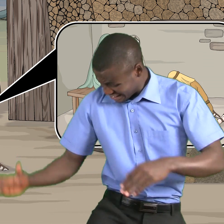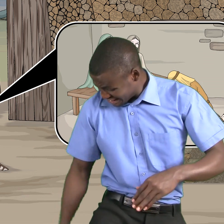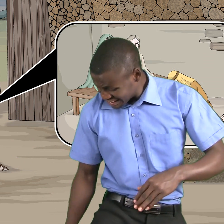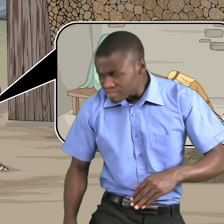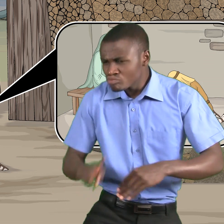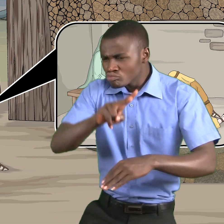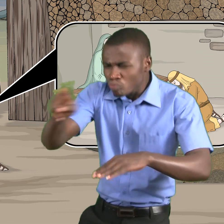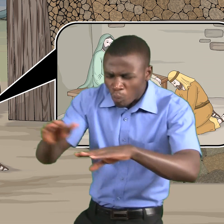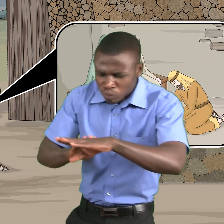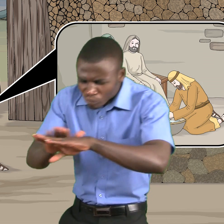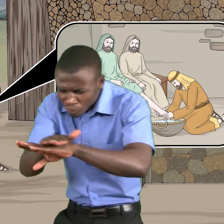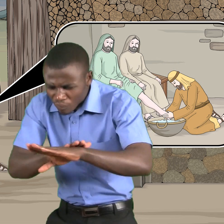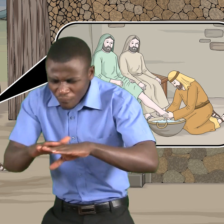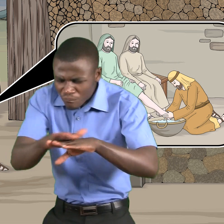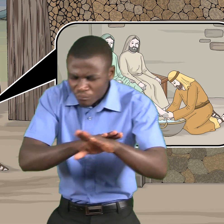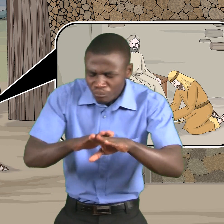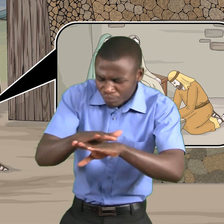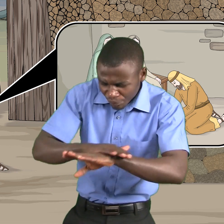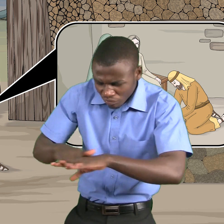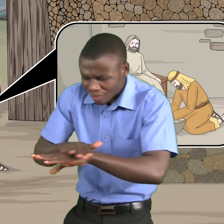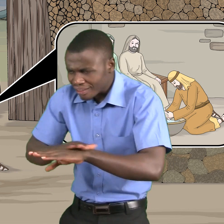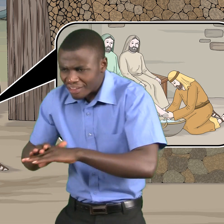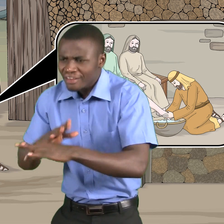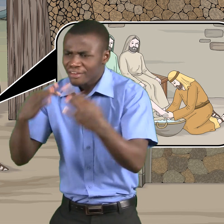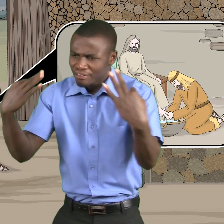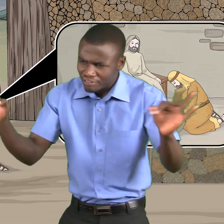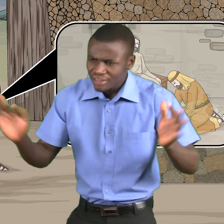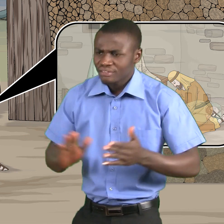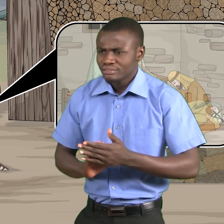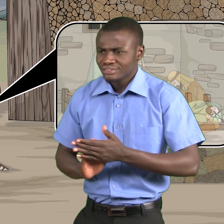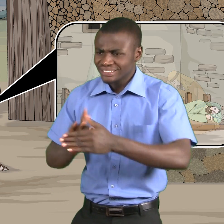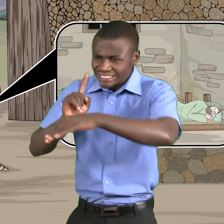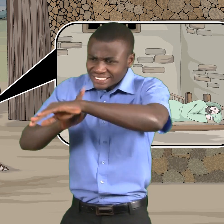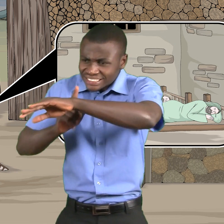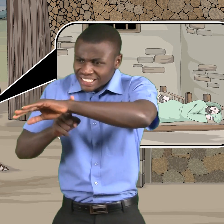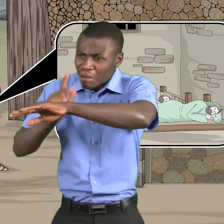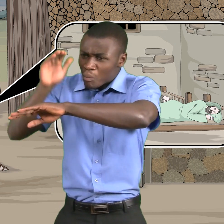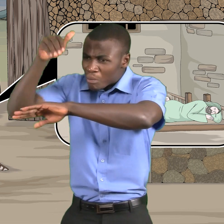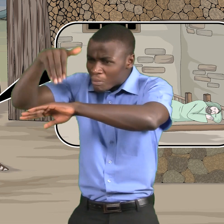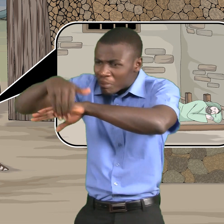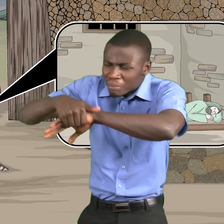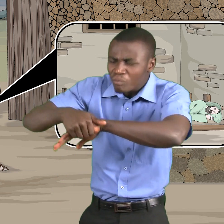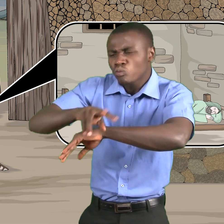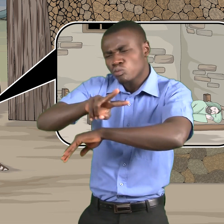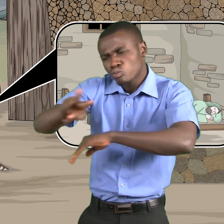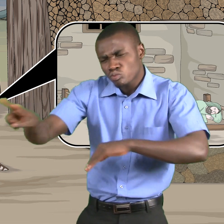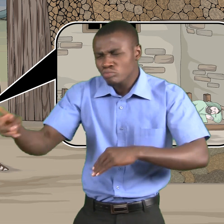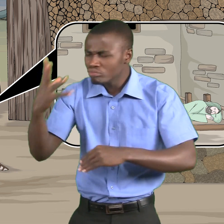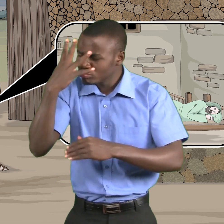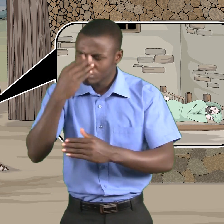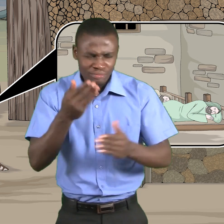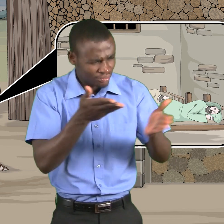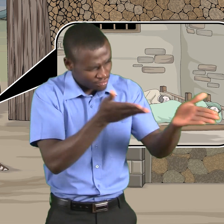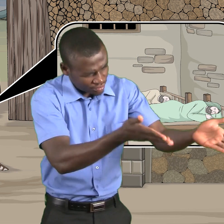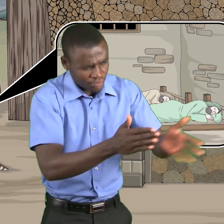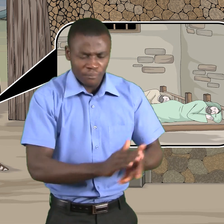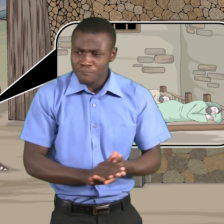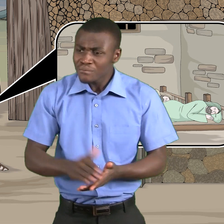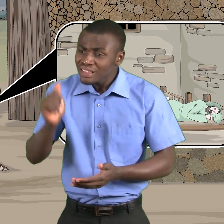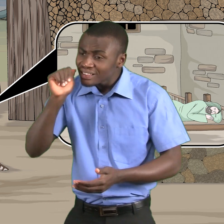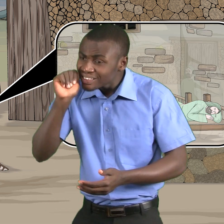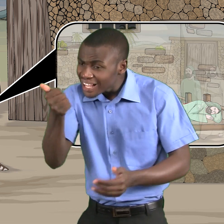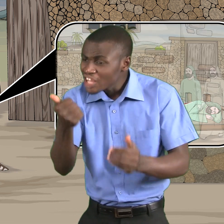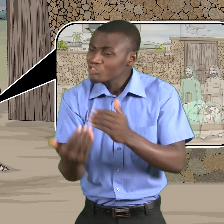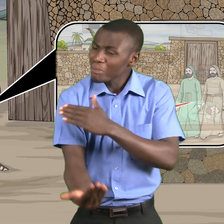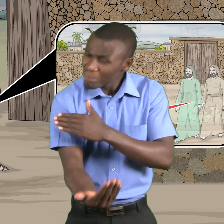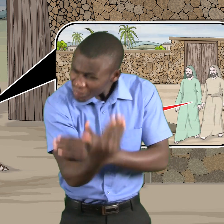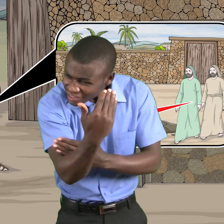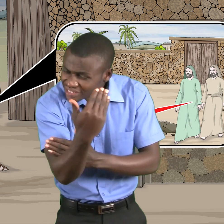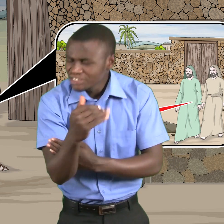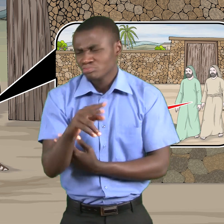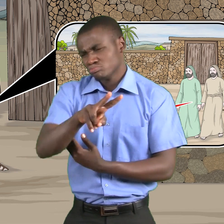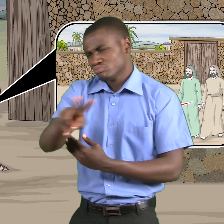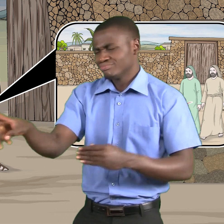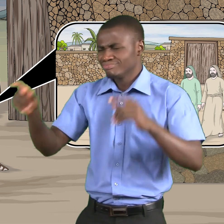wash your feet and spend the night.